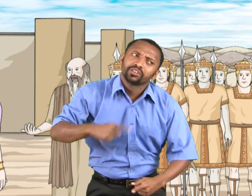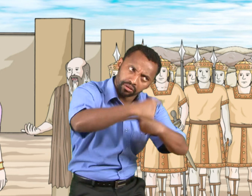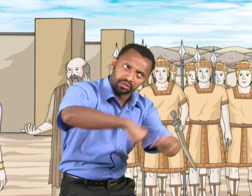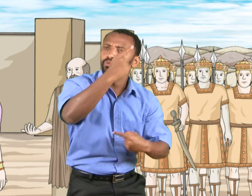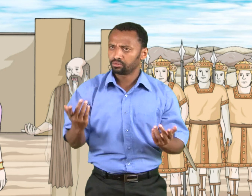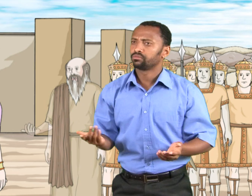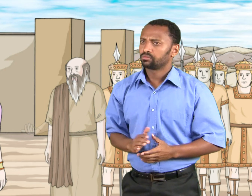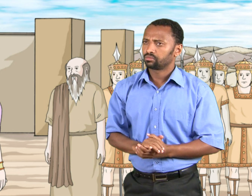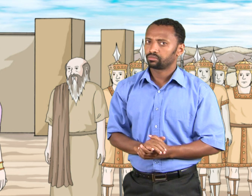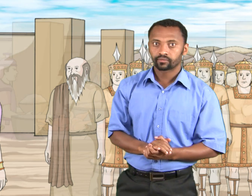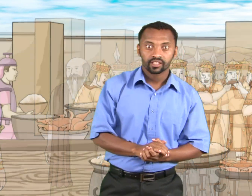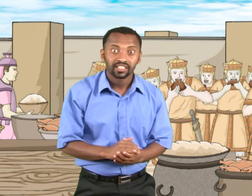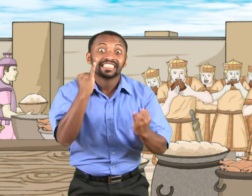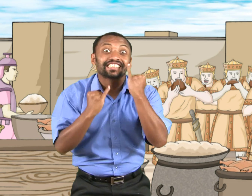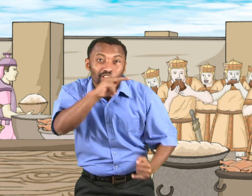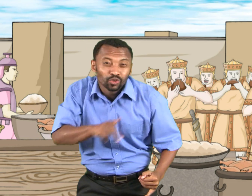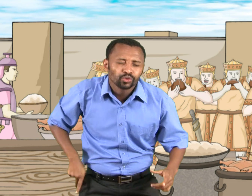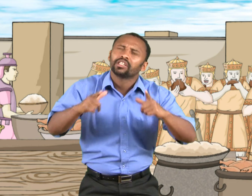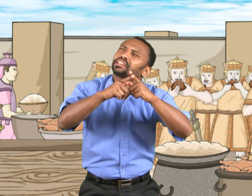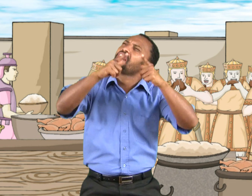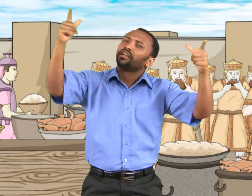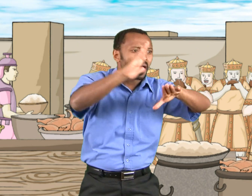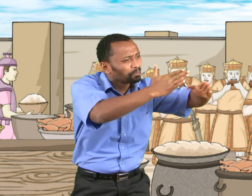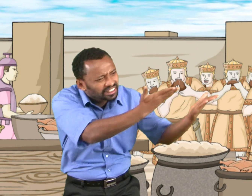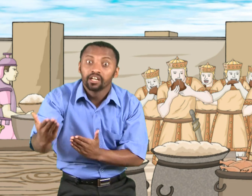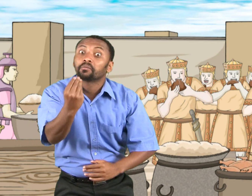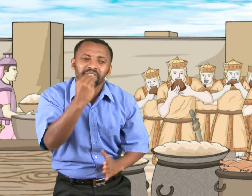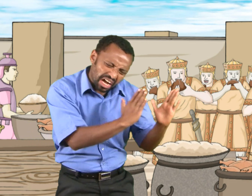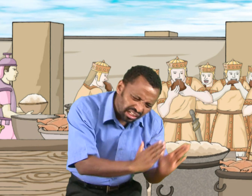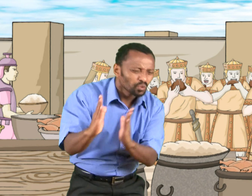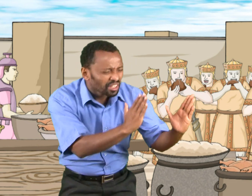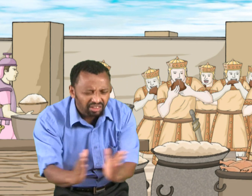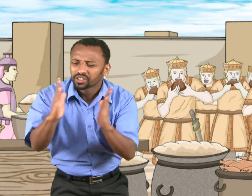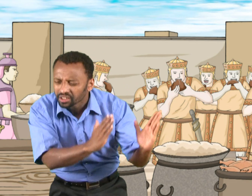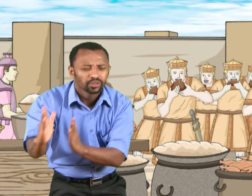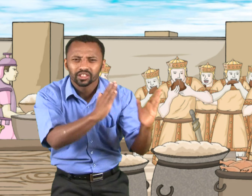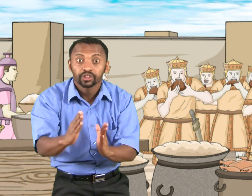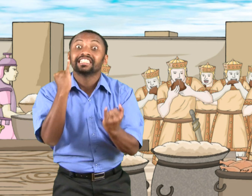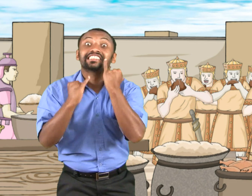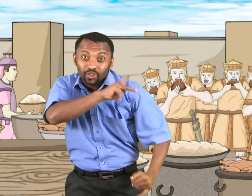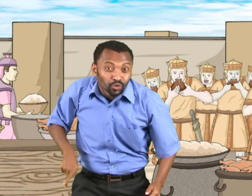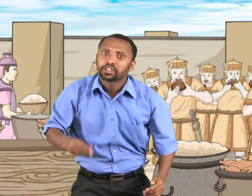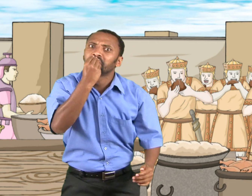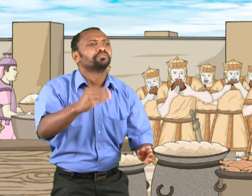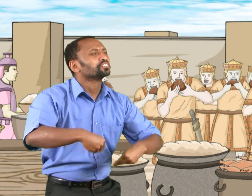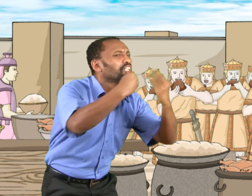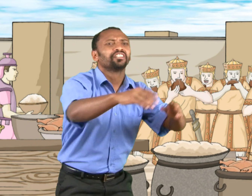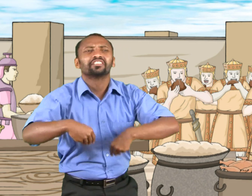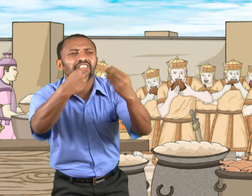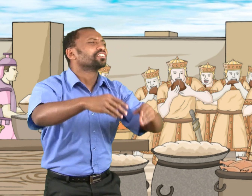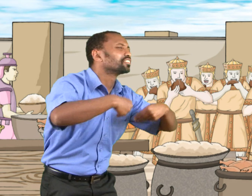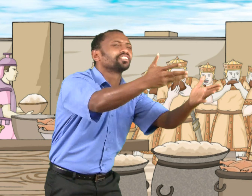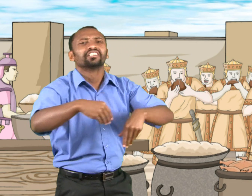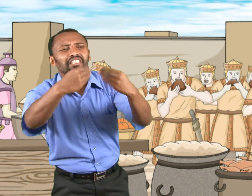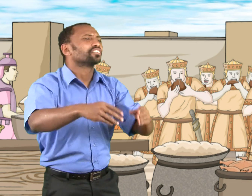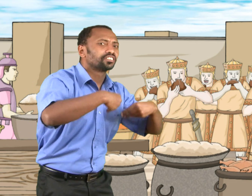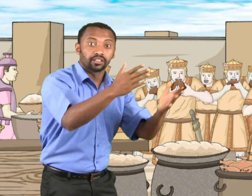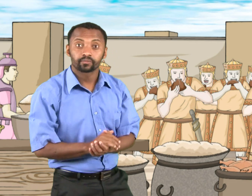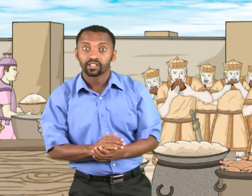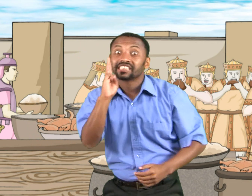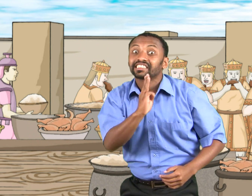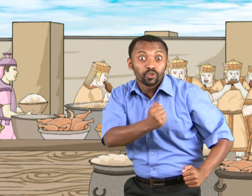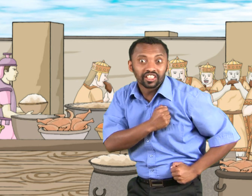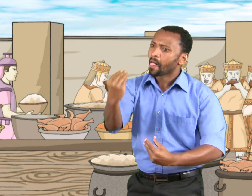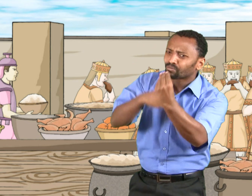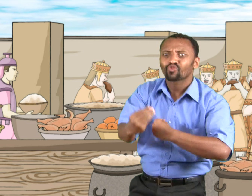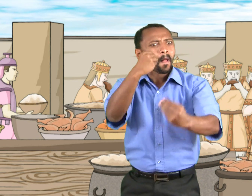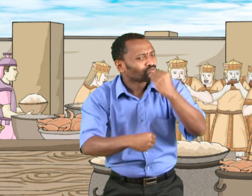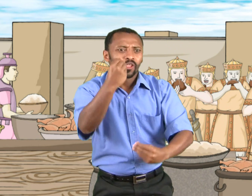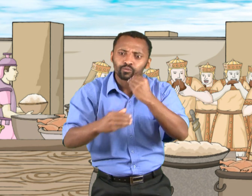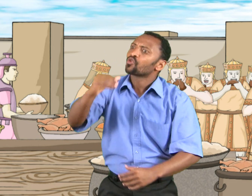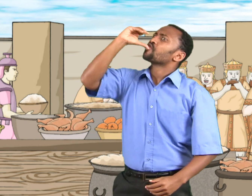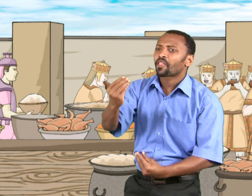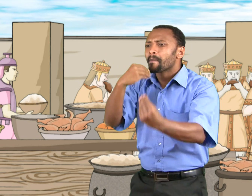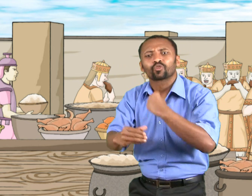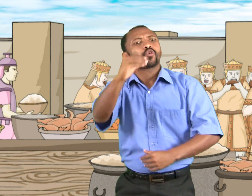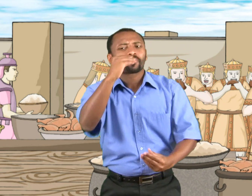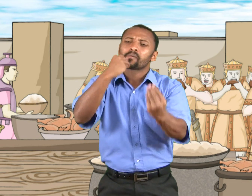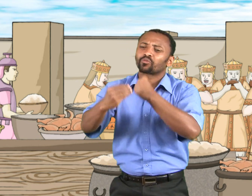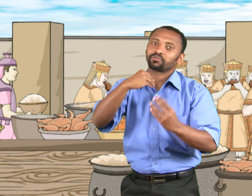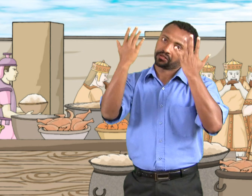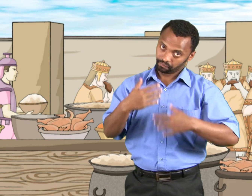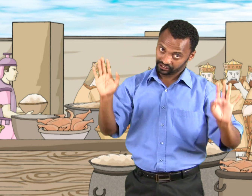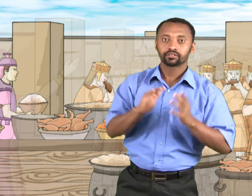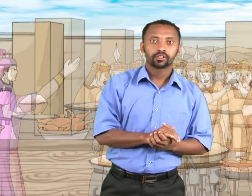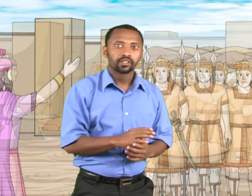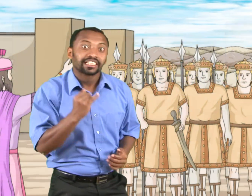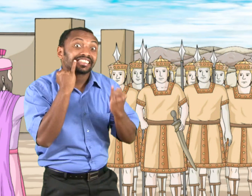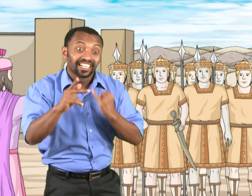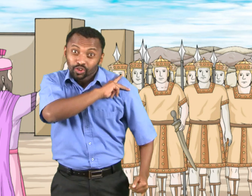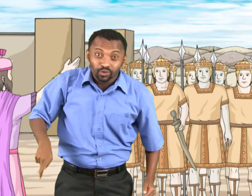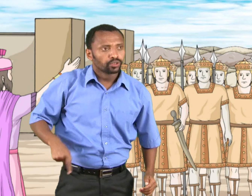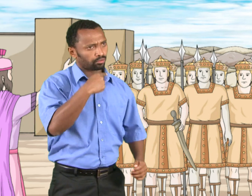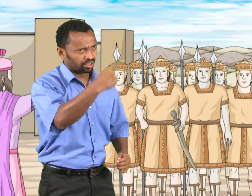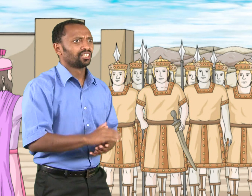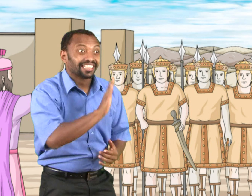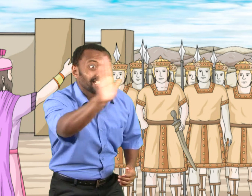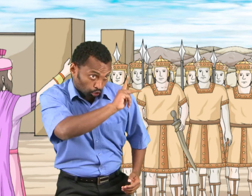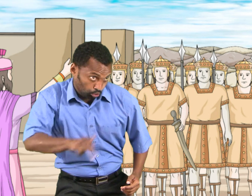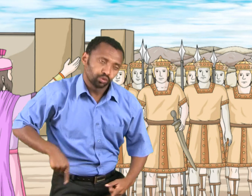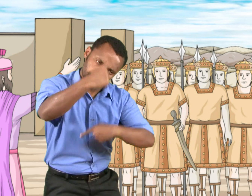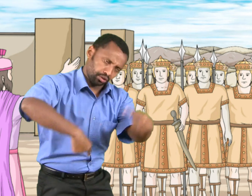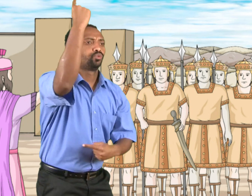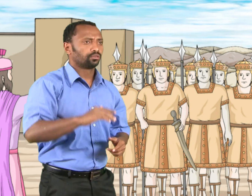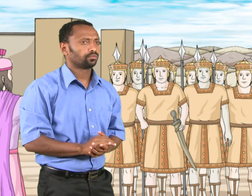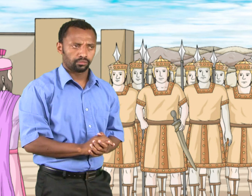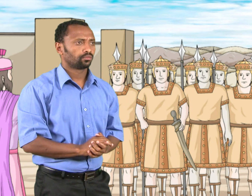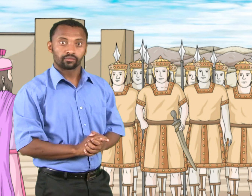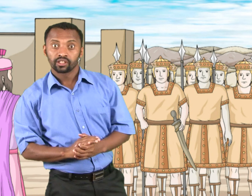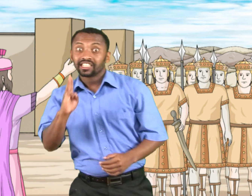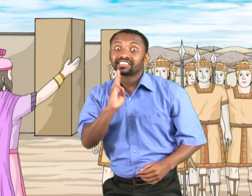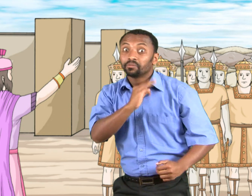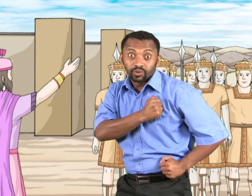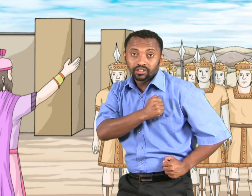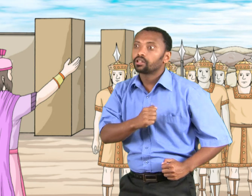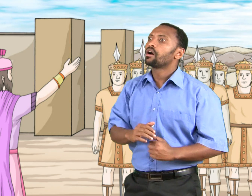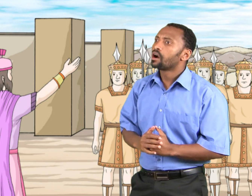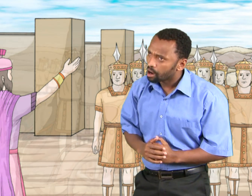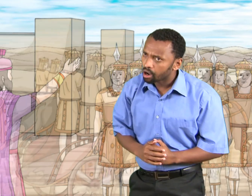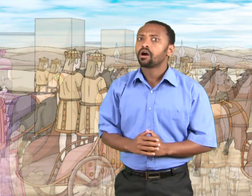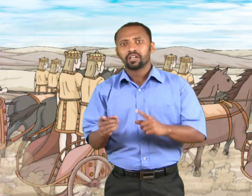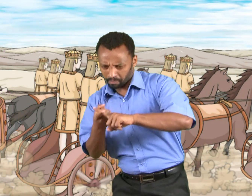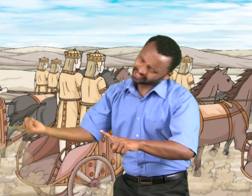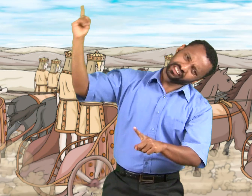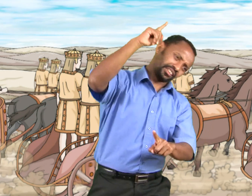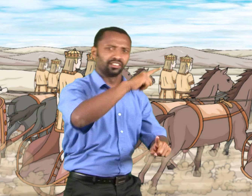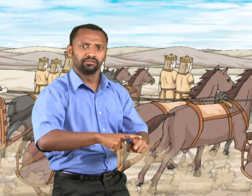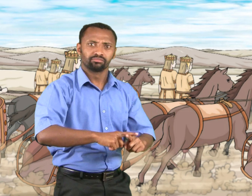So the king prepared a great feast for them, and after they had finished eating and drinking, he sent them away, and they returned to their master.